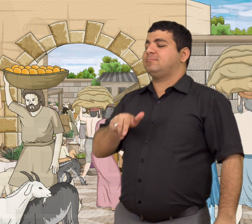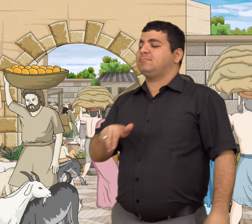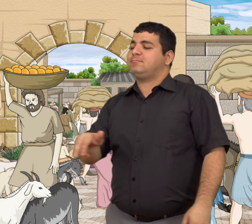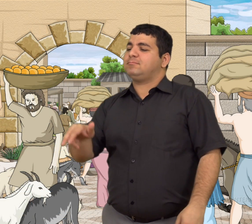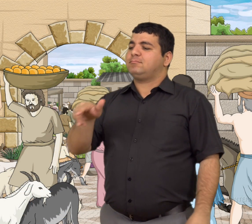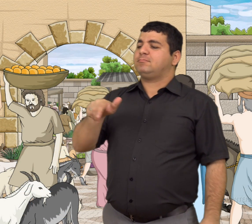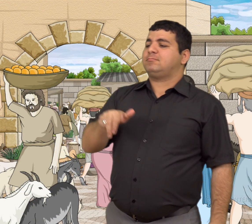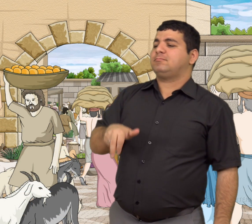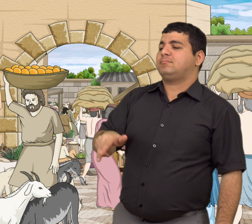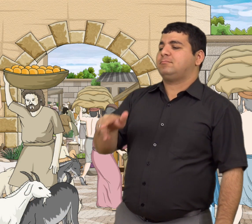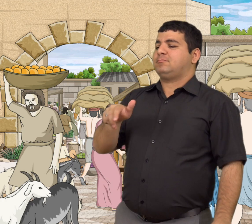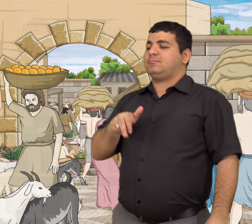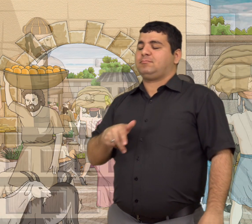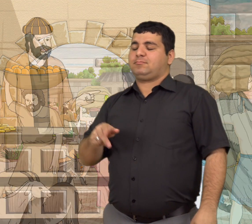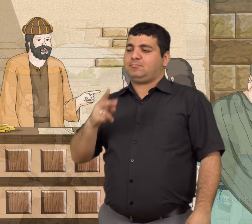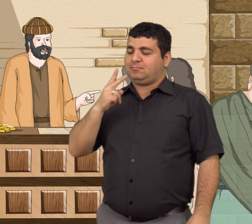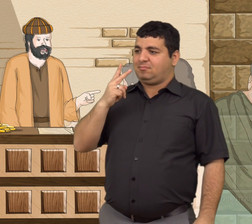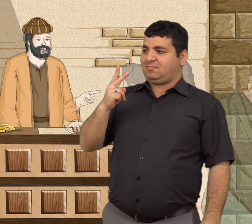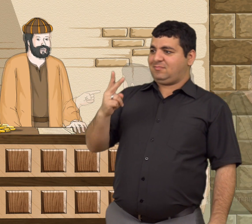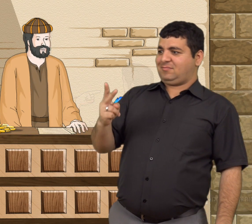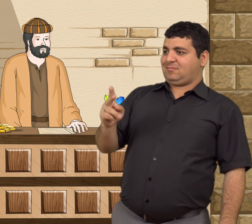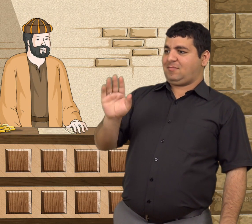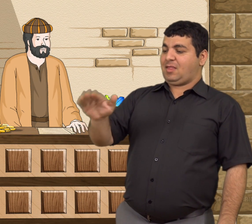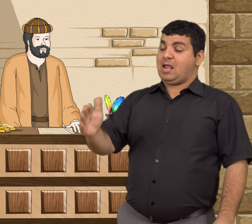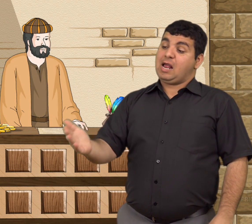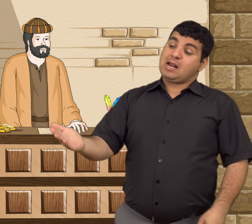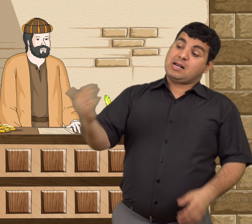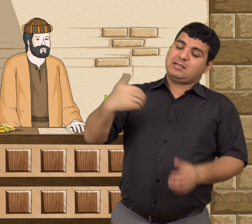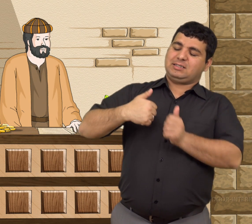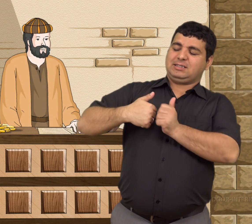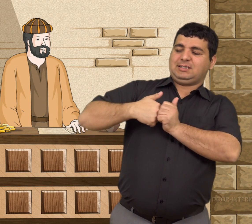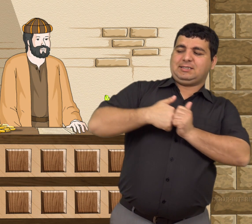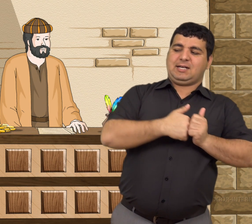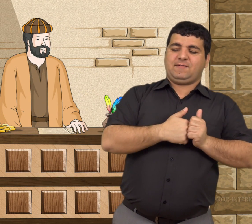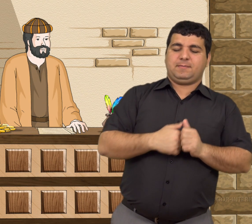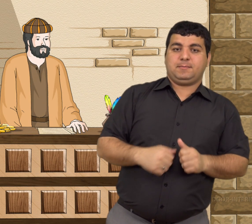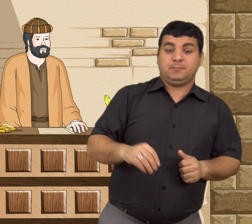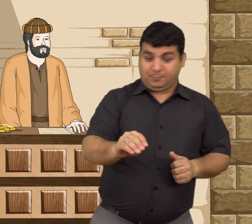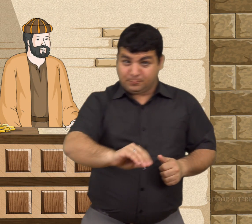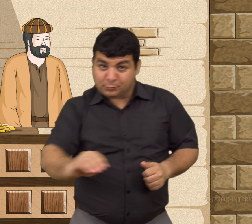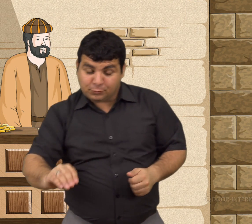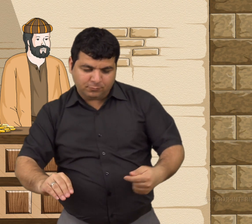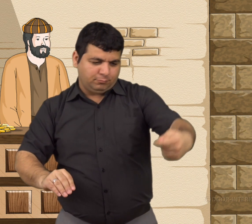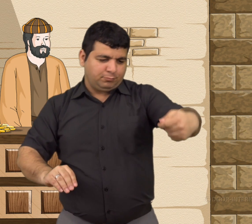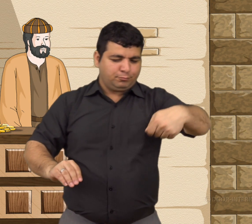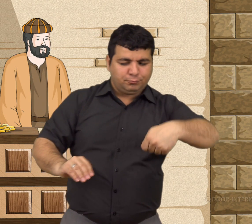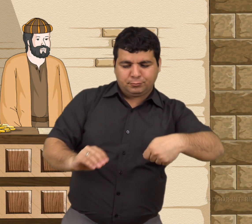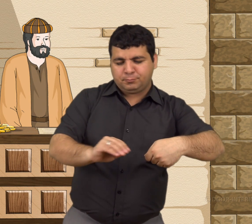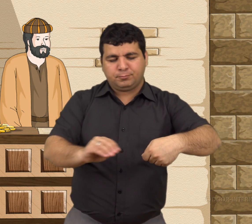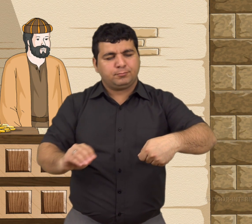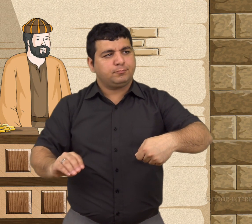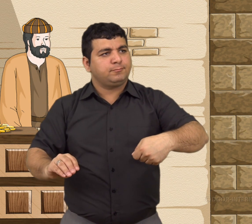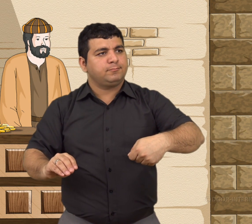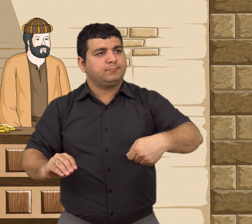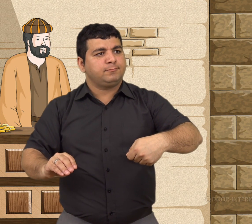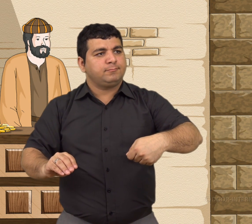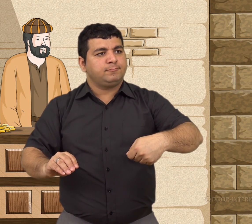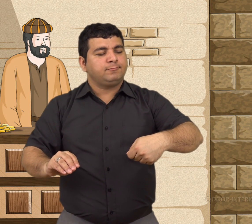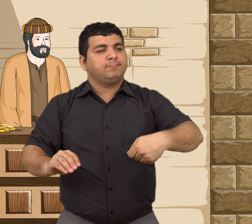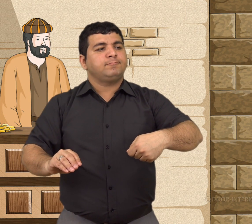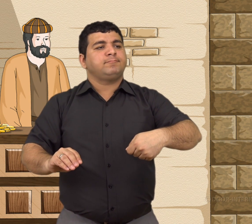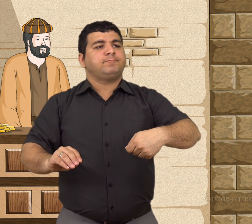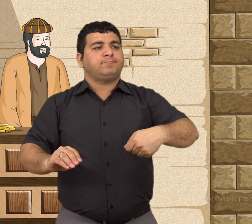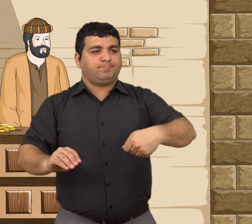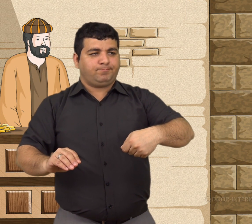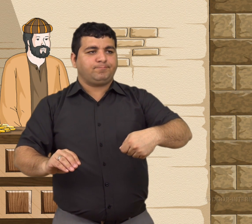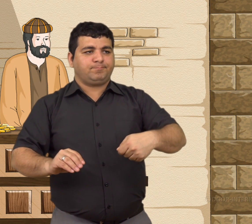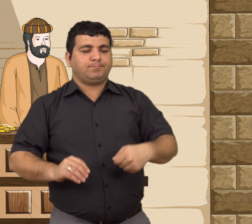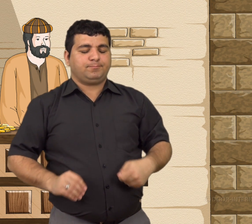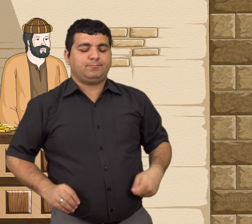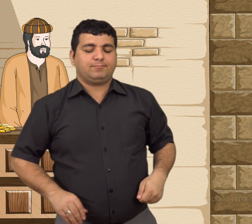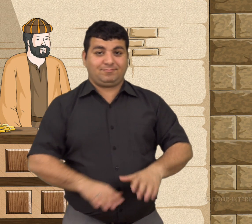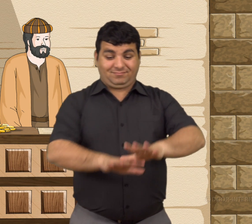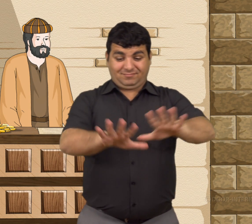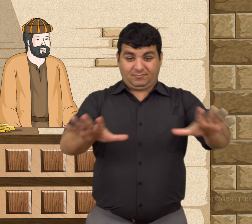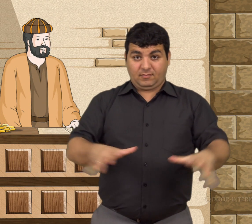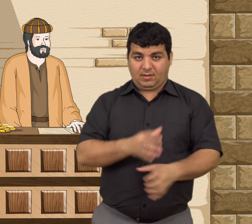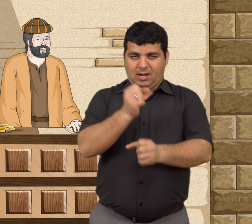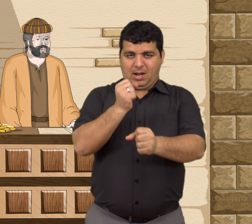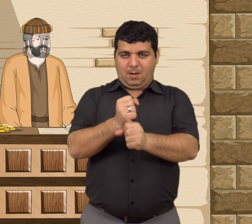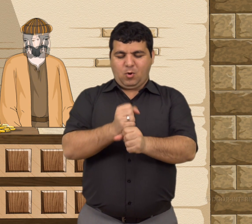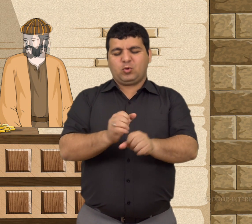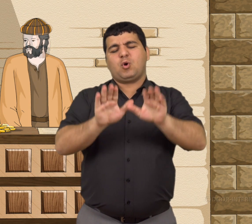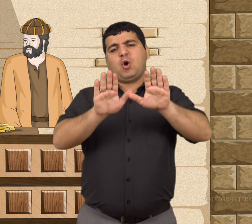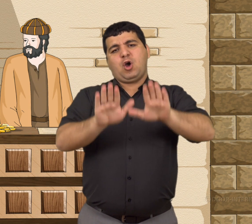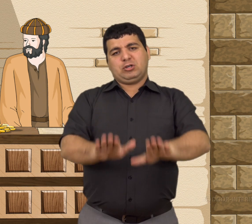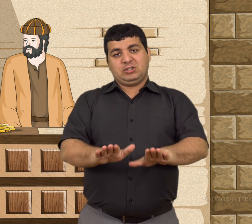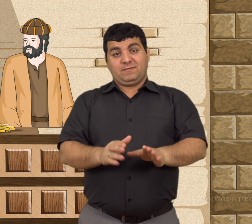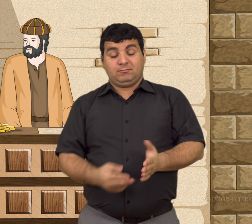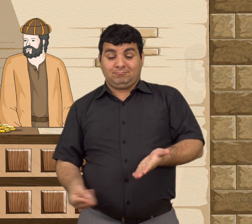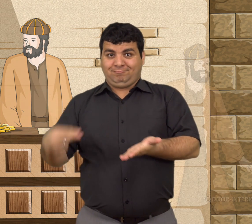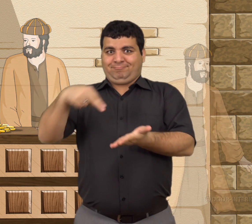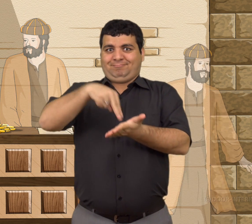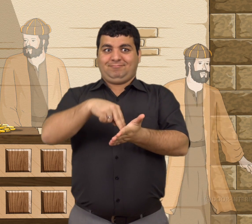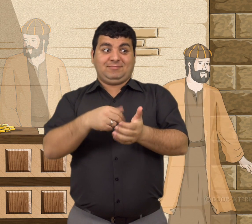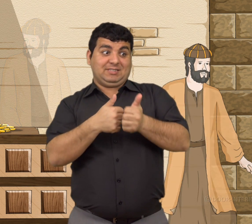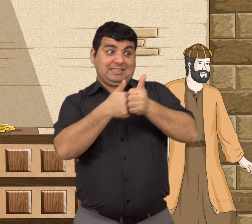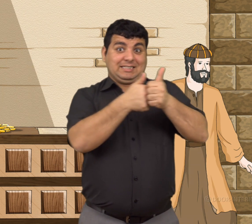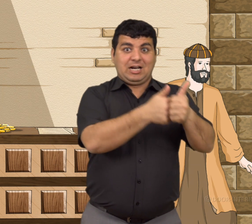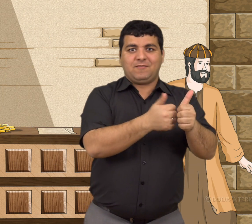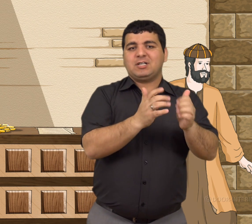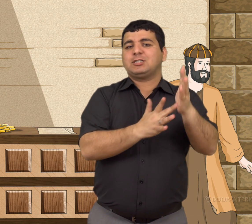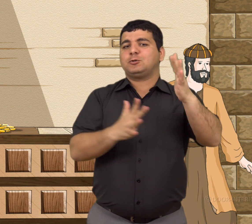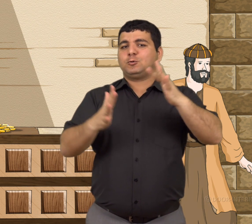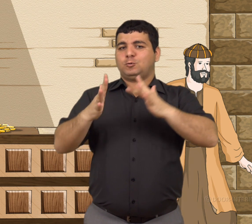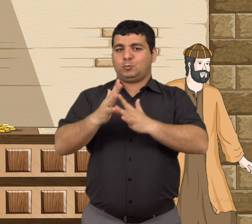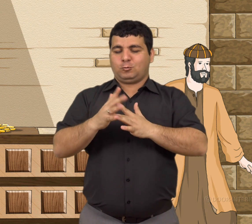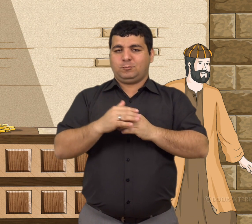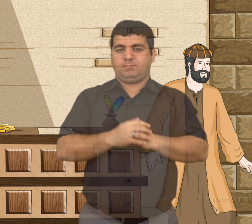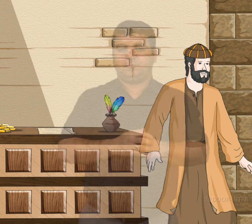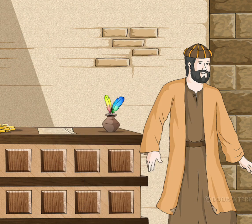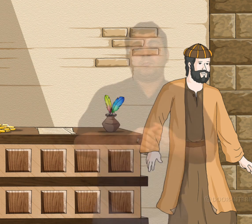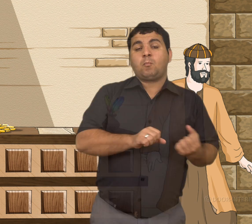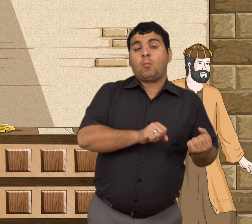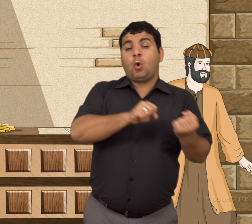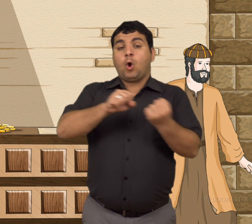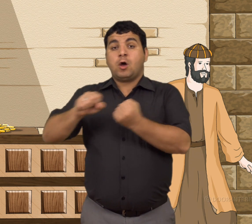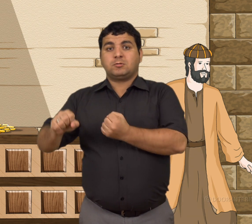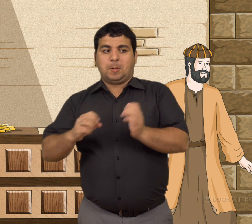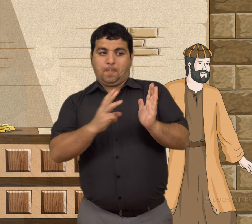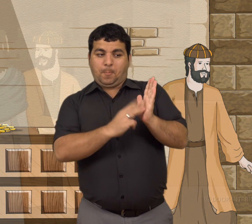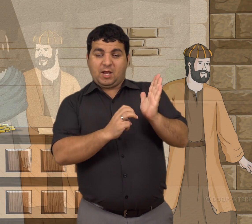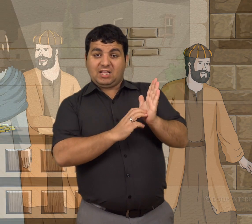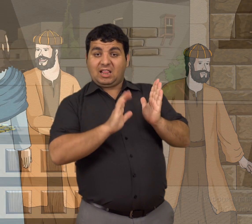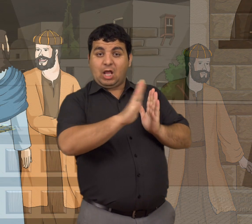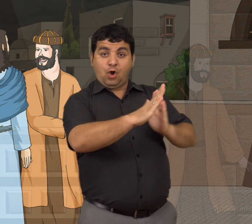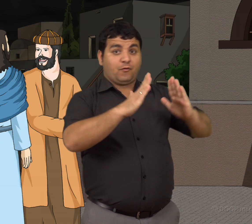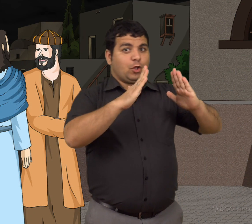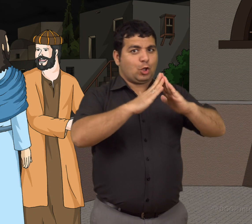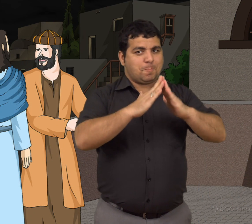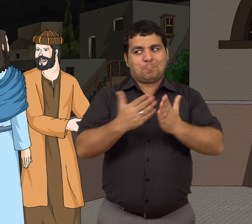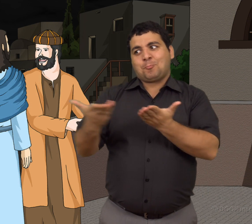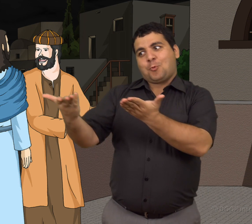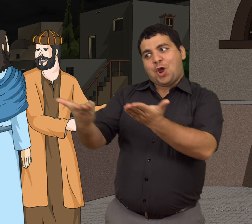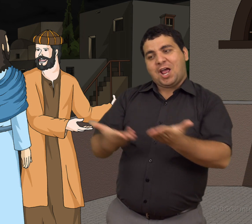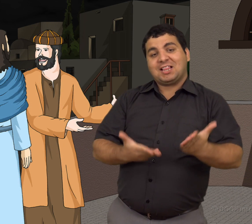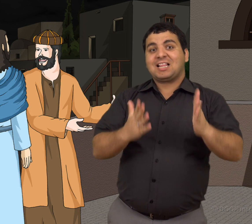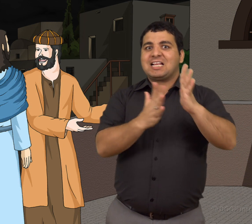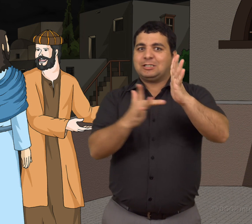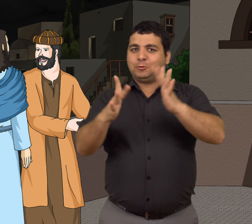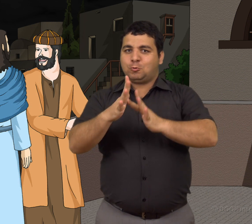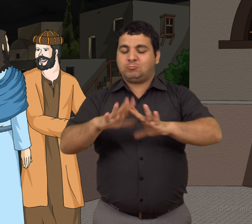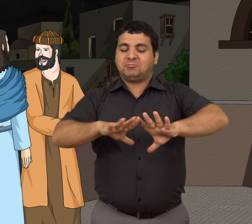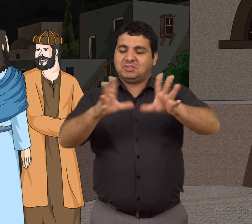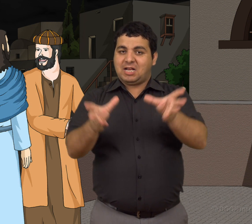“Follow Me,” He told him, and Levi got up and followed Him.